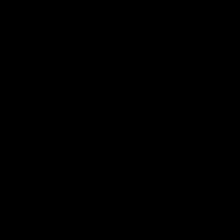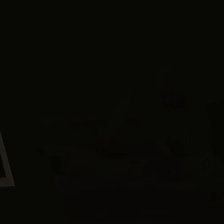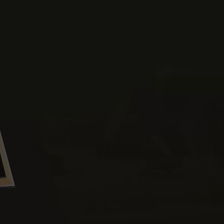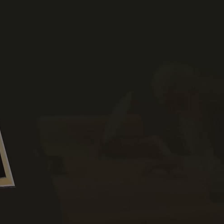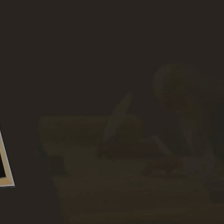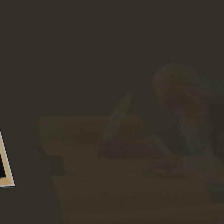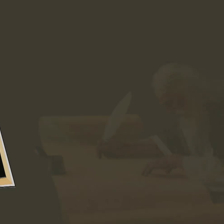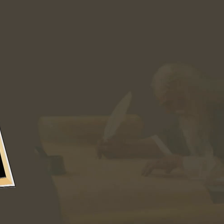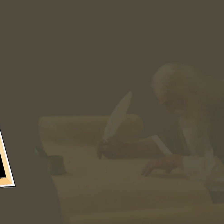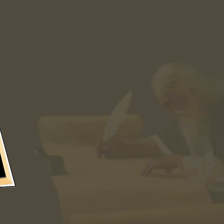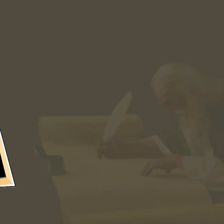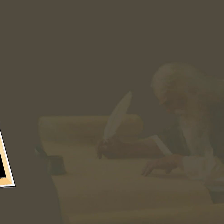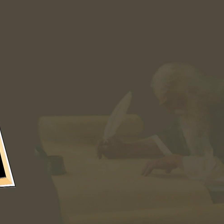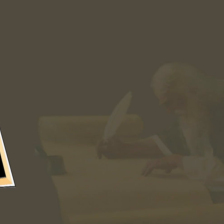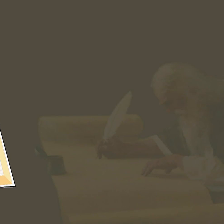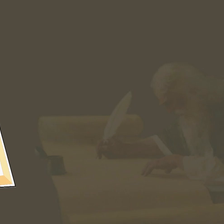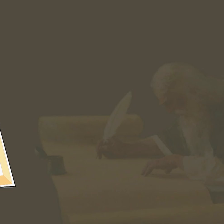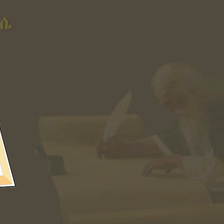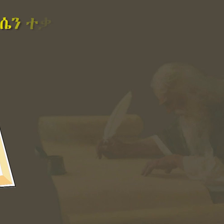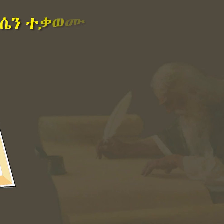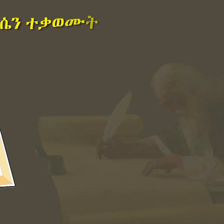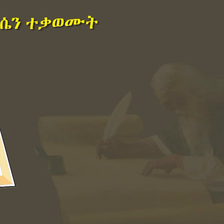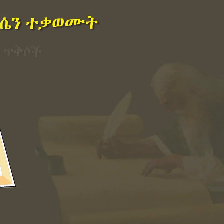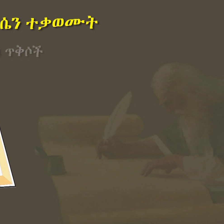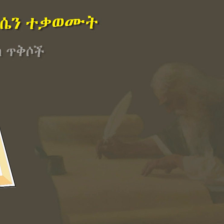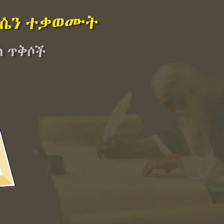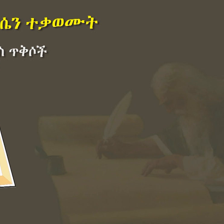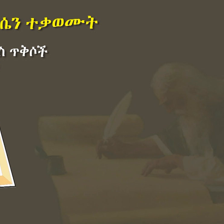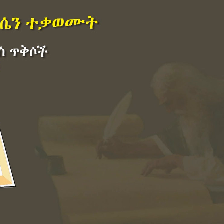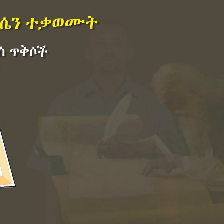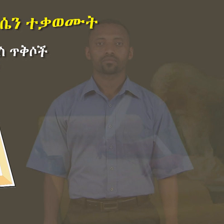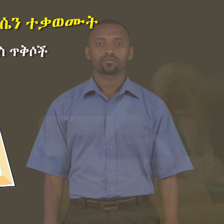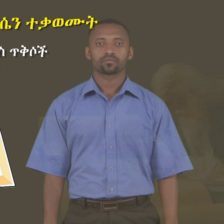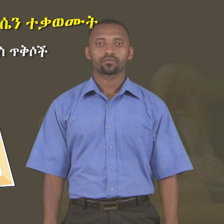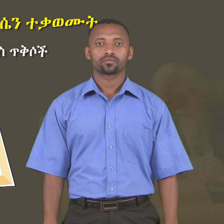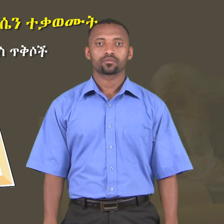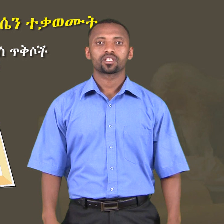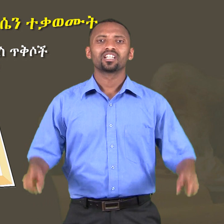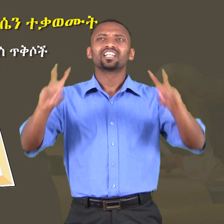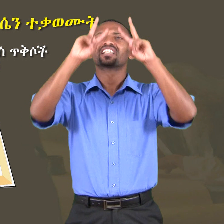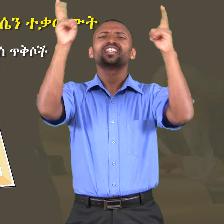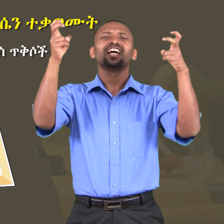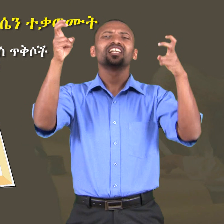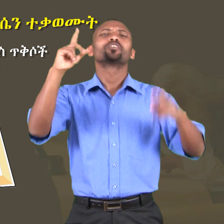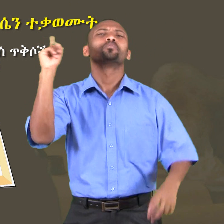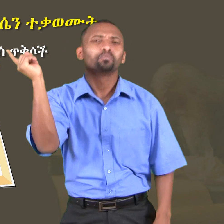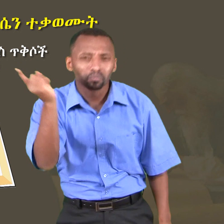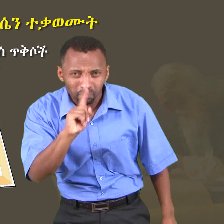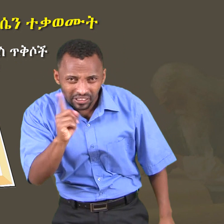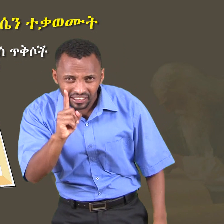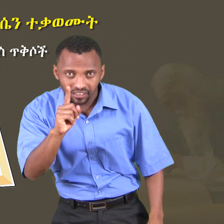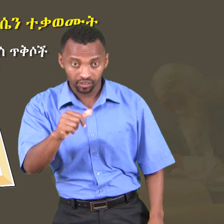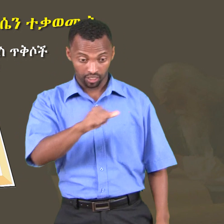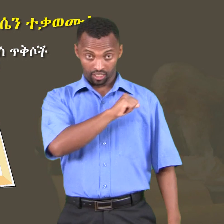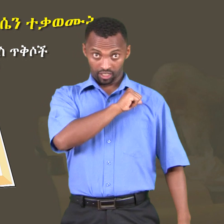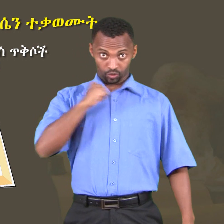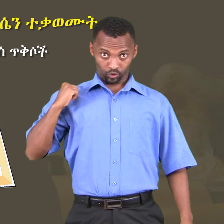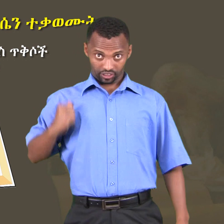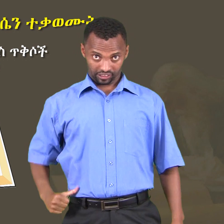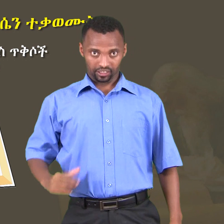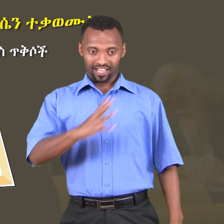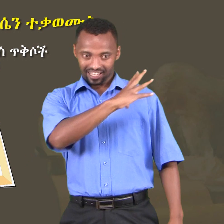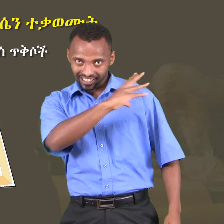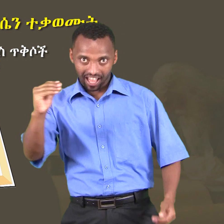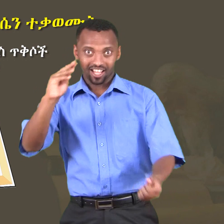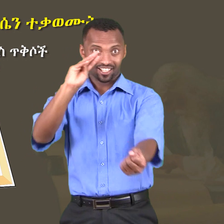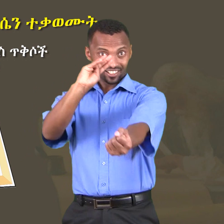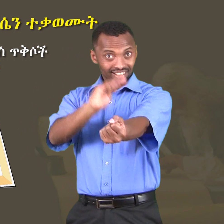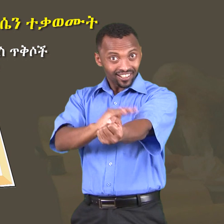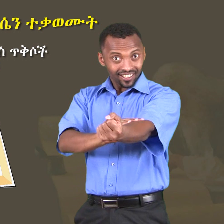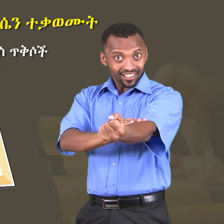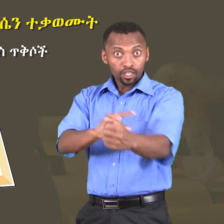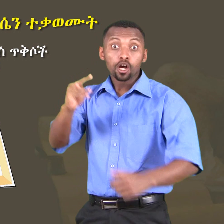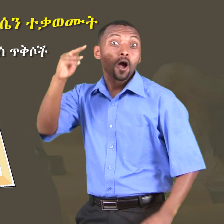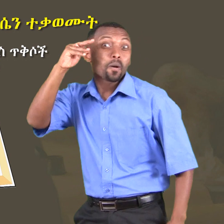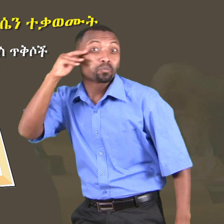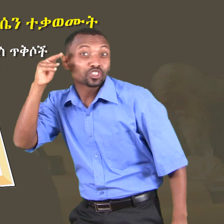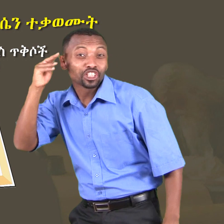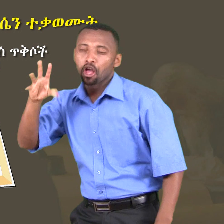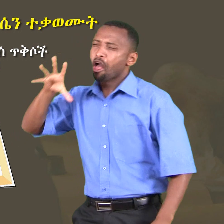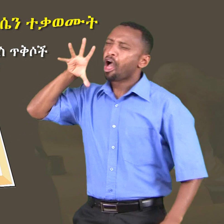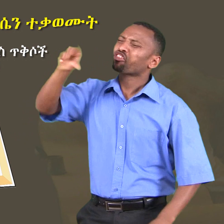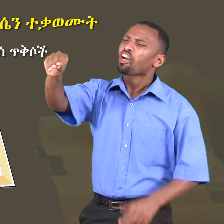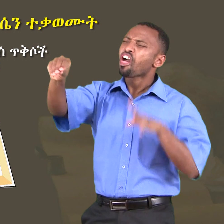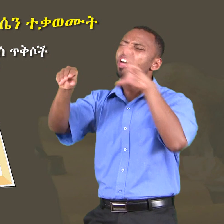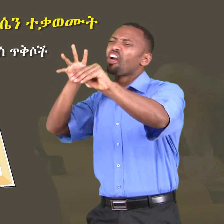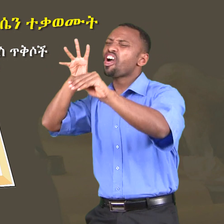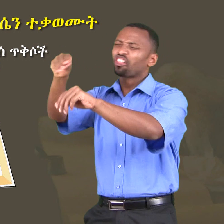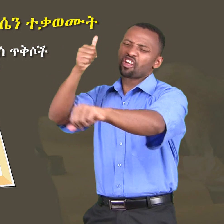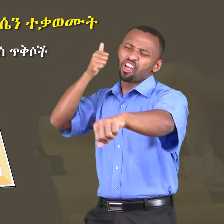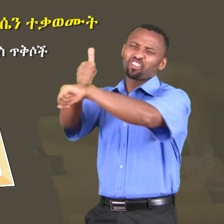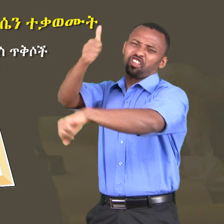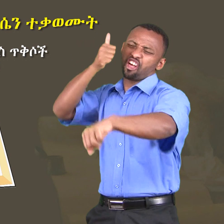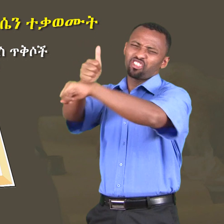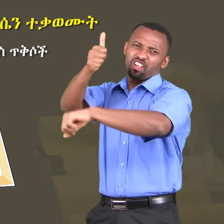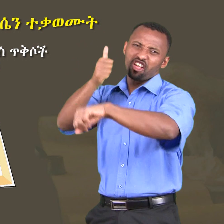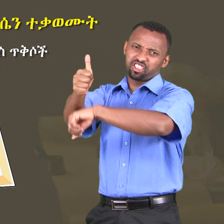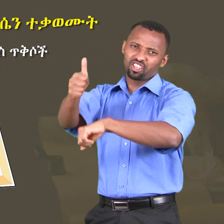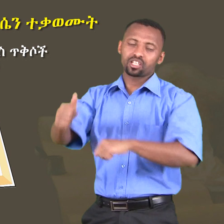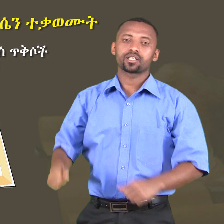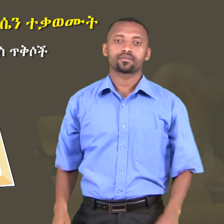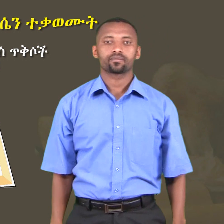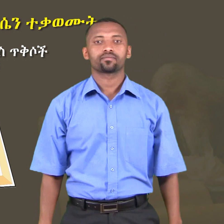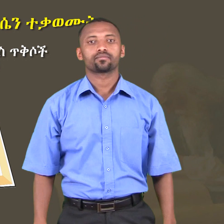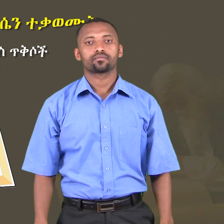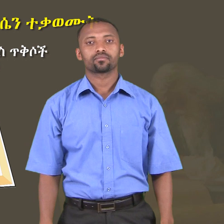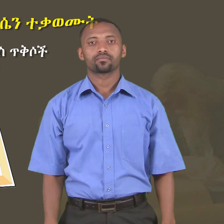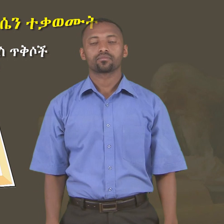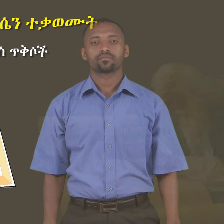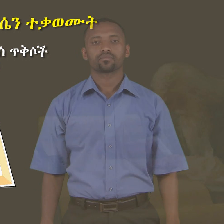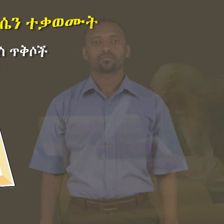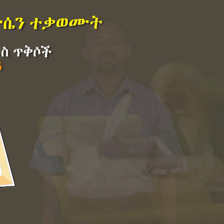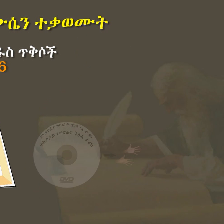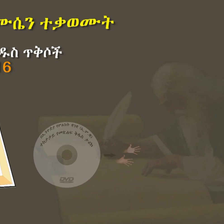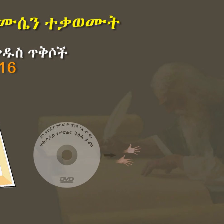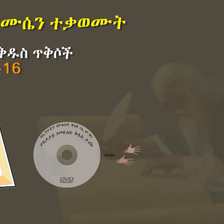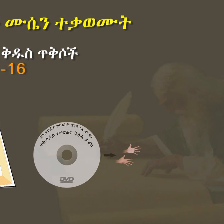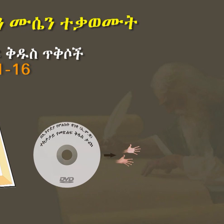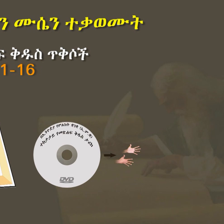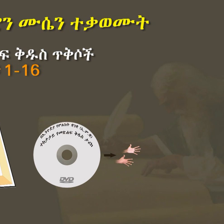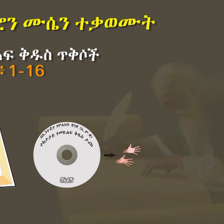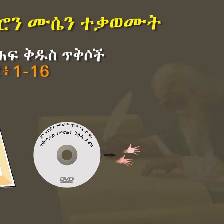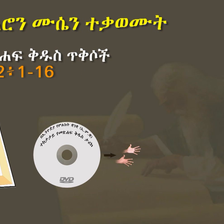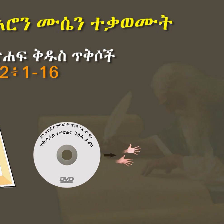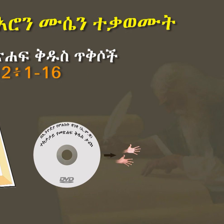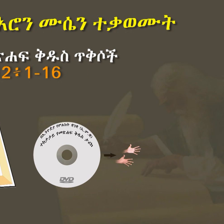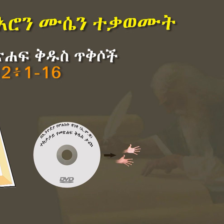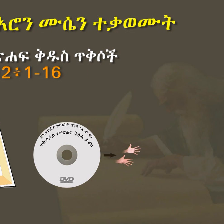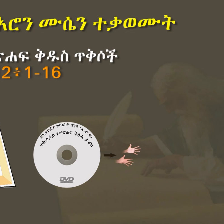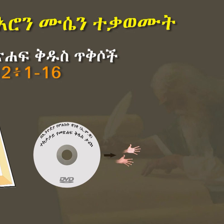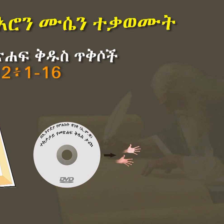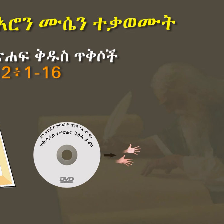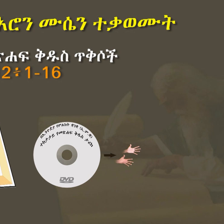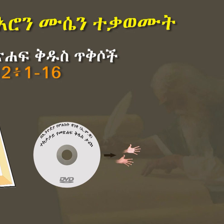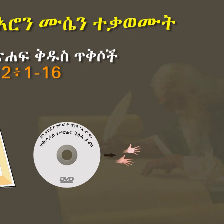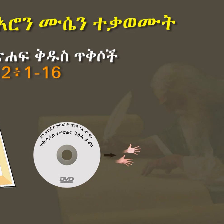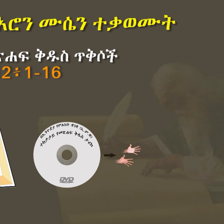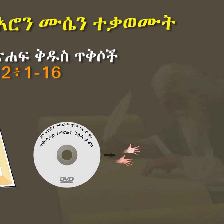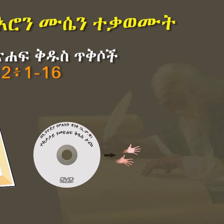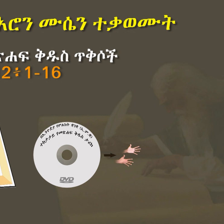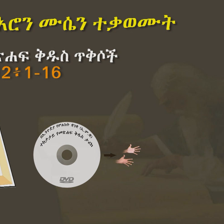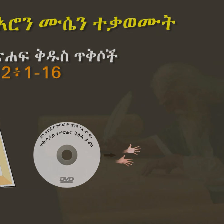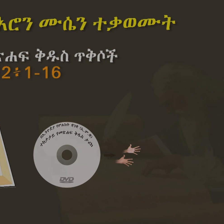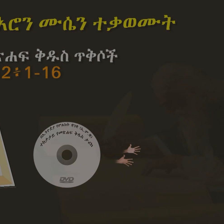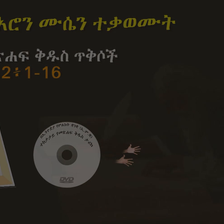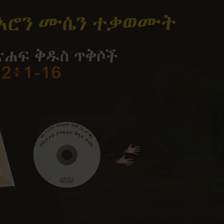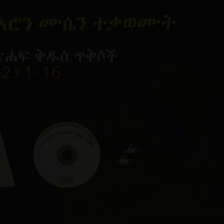Miriam and Aaron criticize Moses